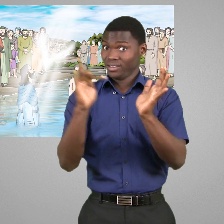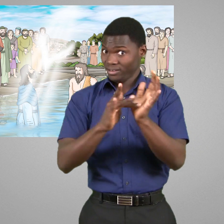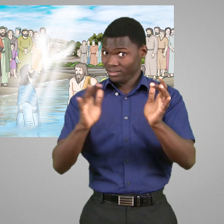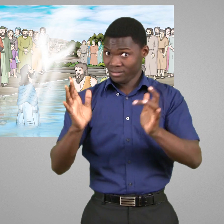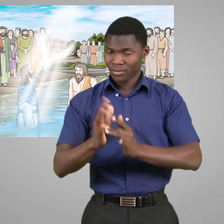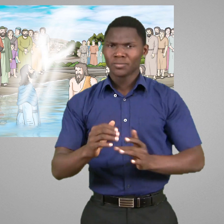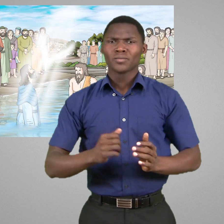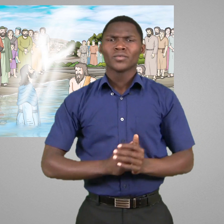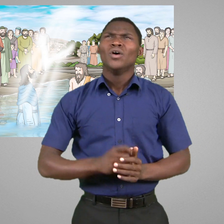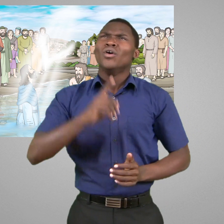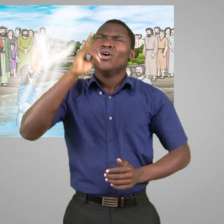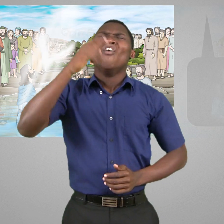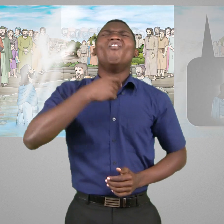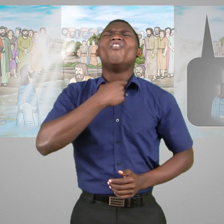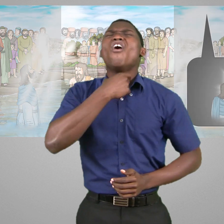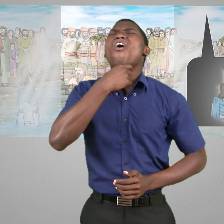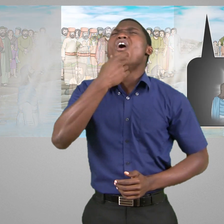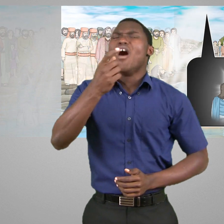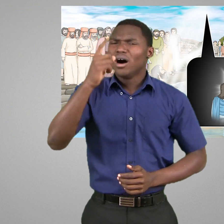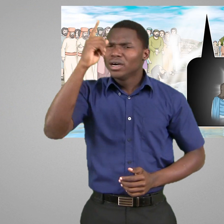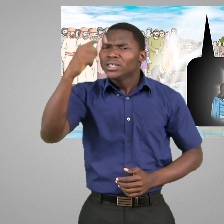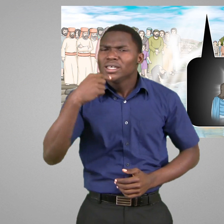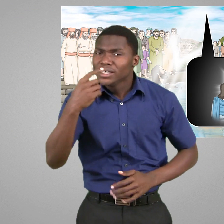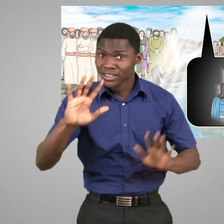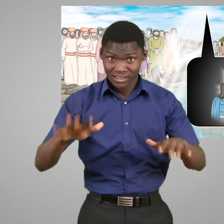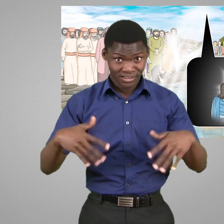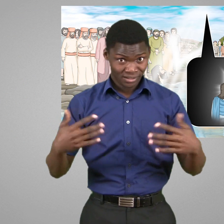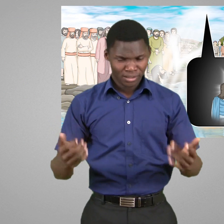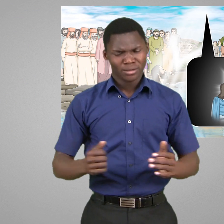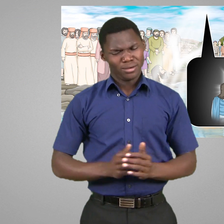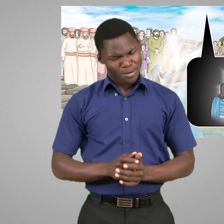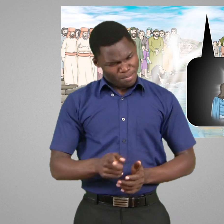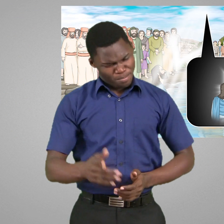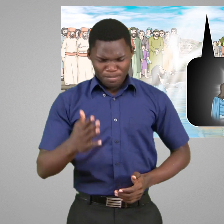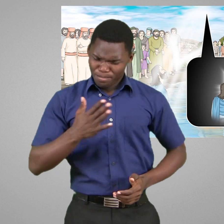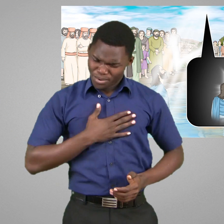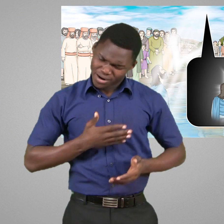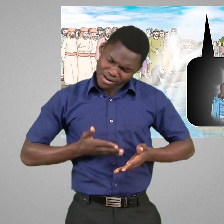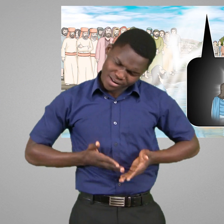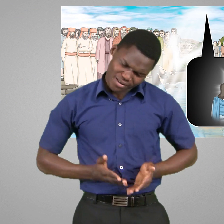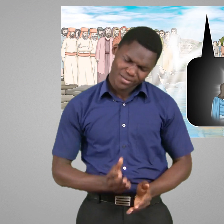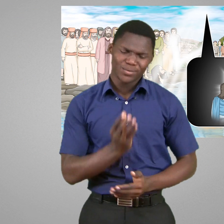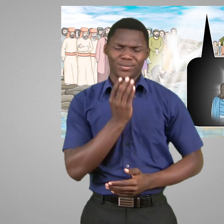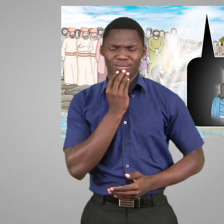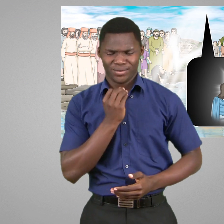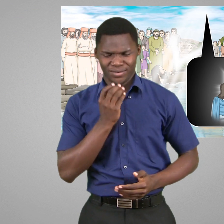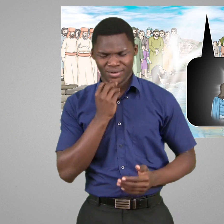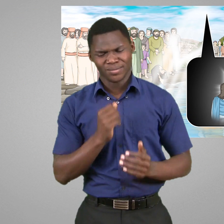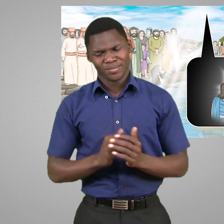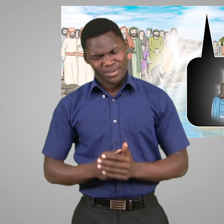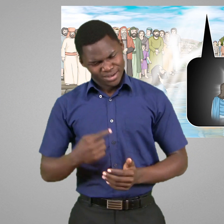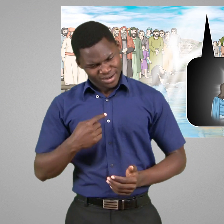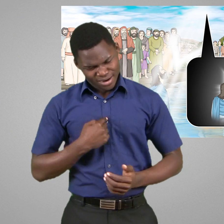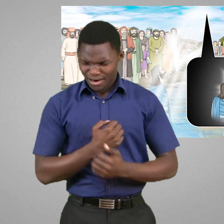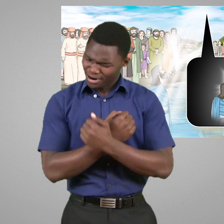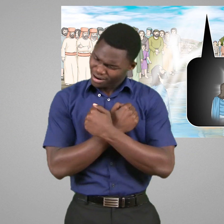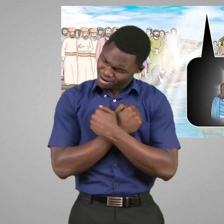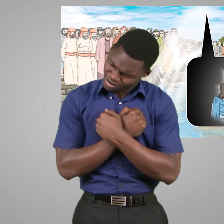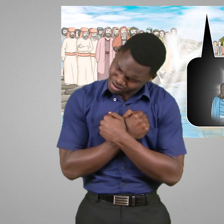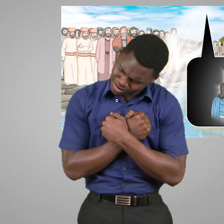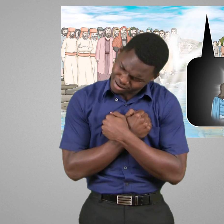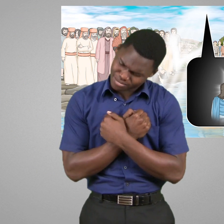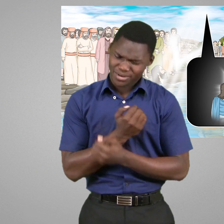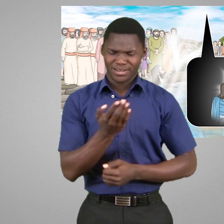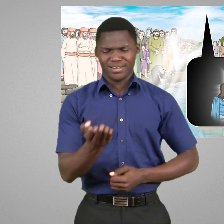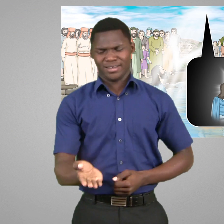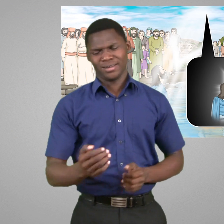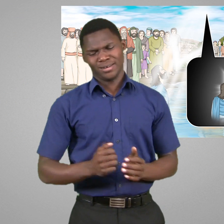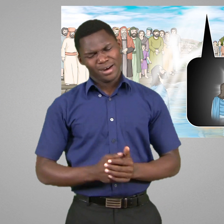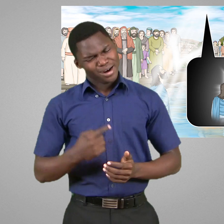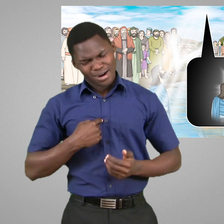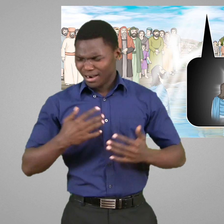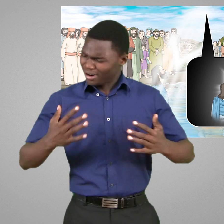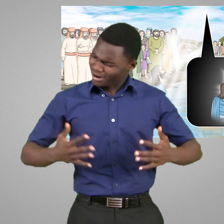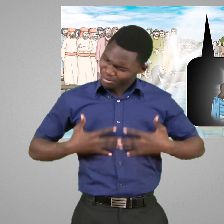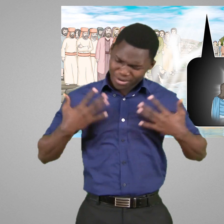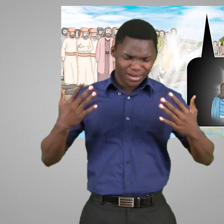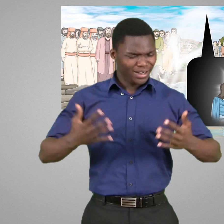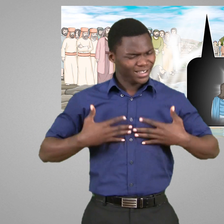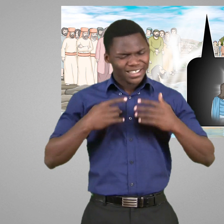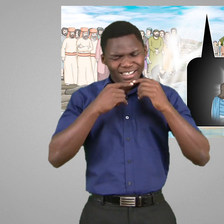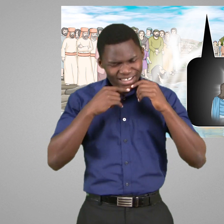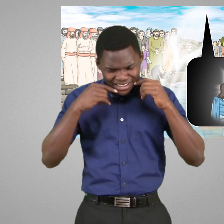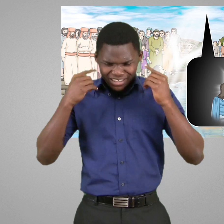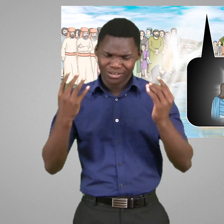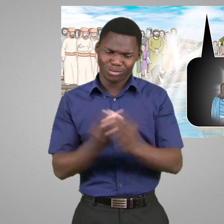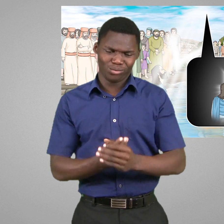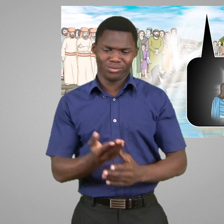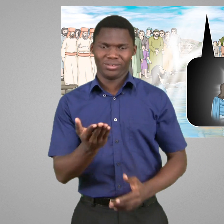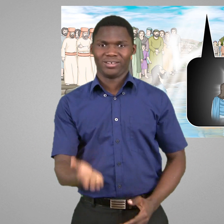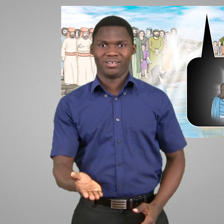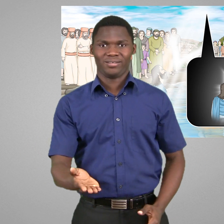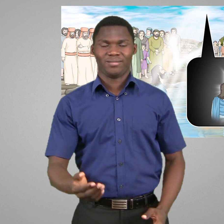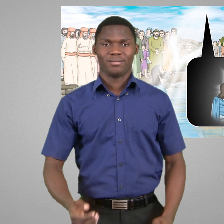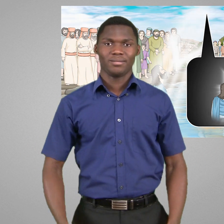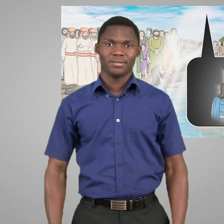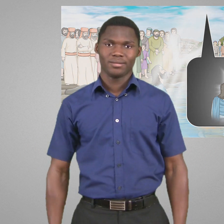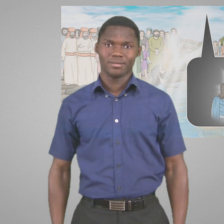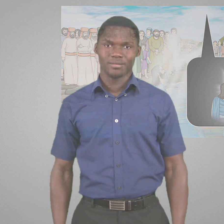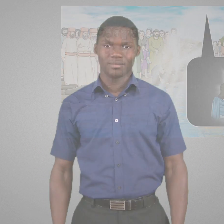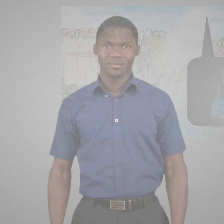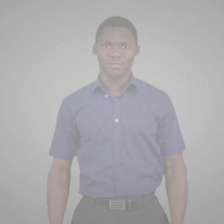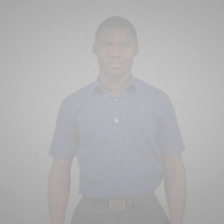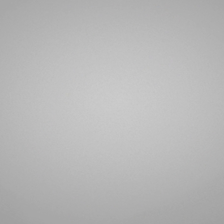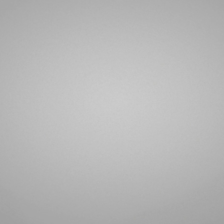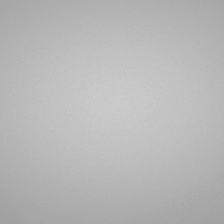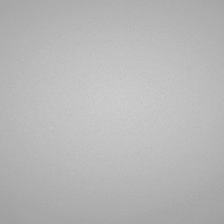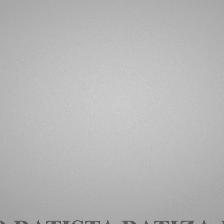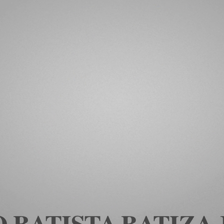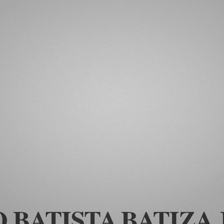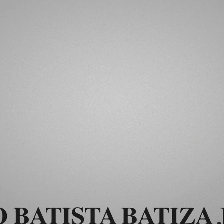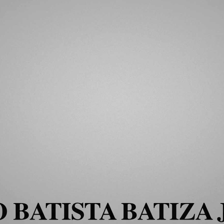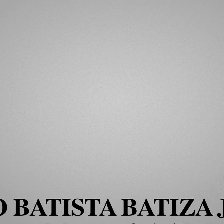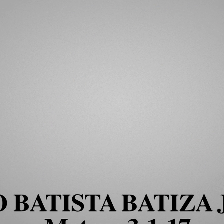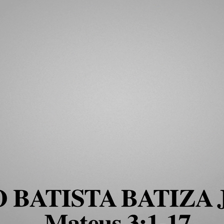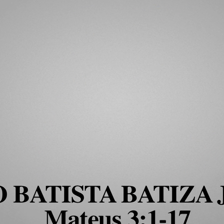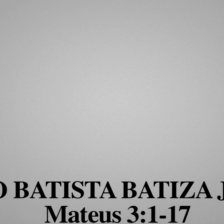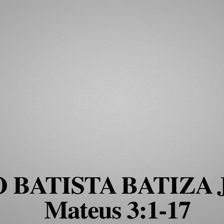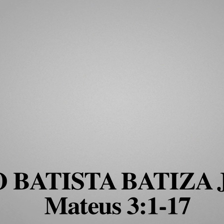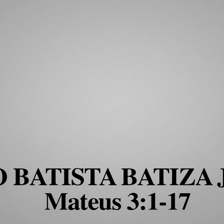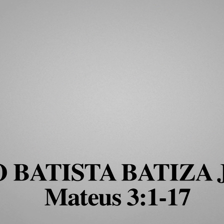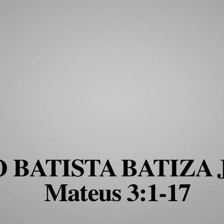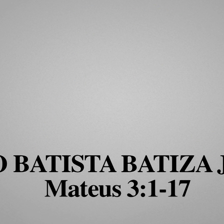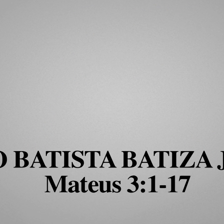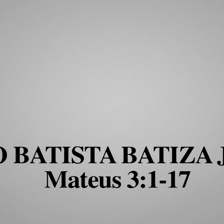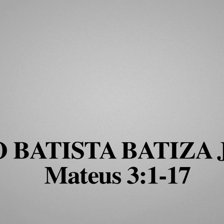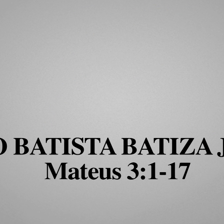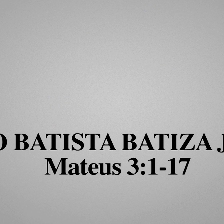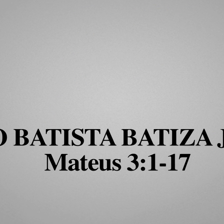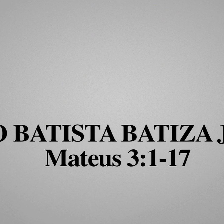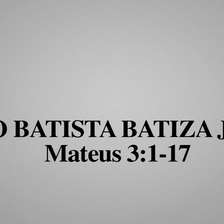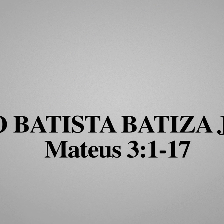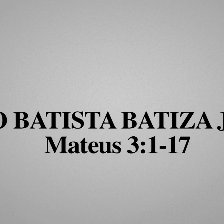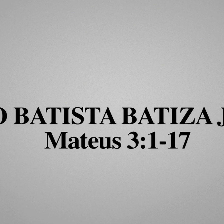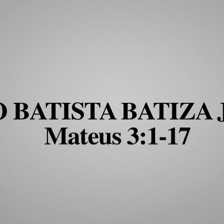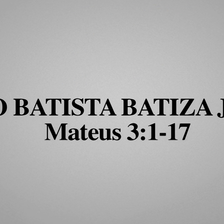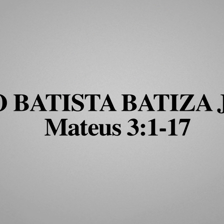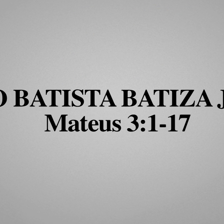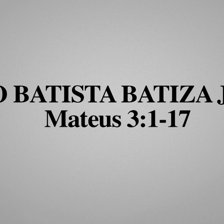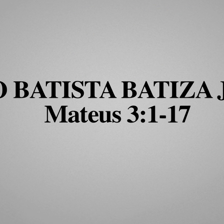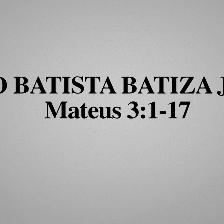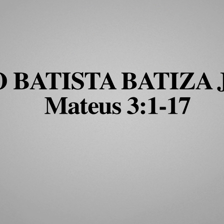And a voice from heaven said, “This is My beloved Son, in whom I am well pleased!”